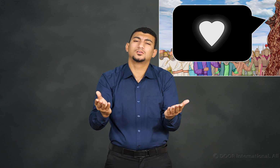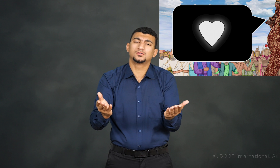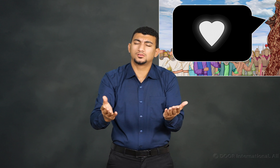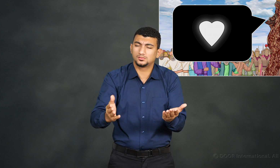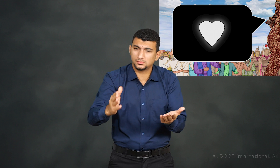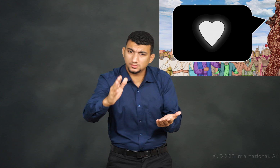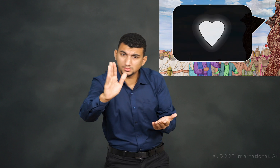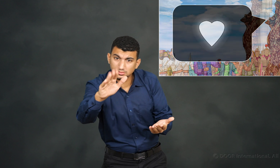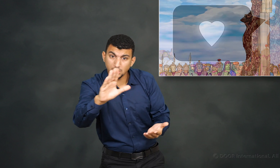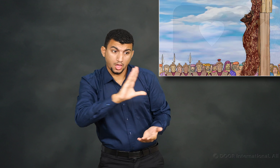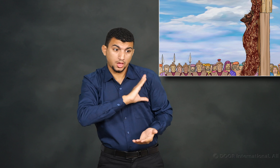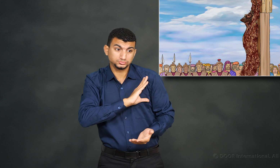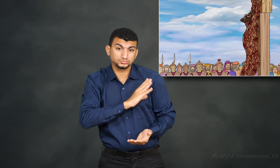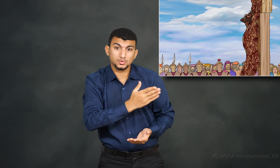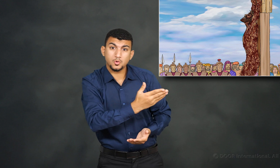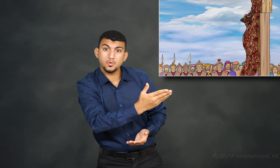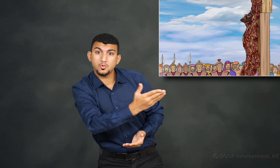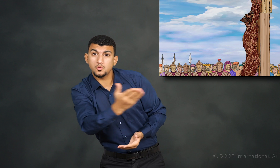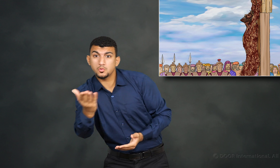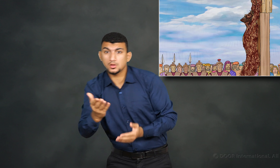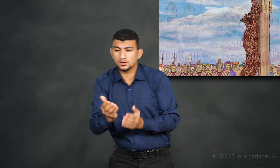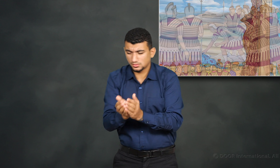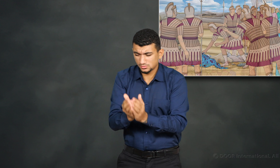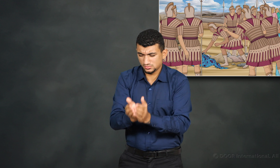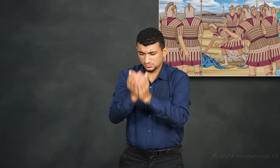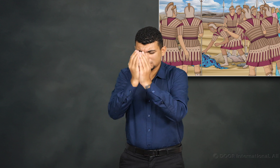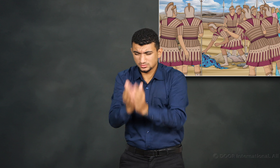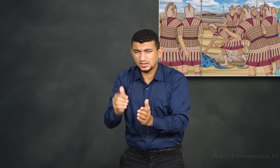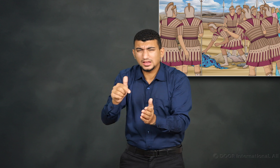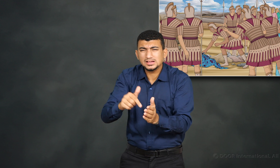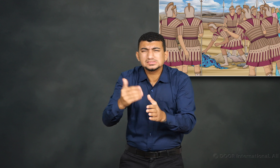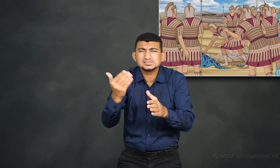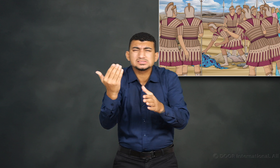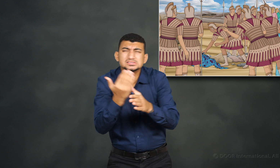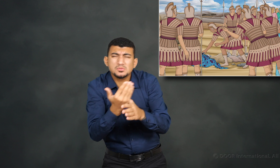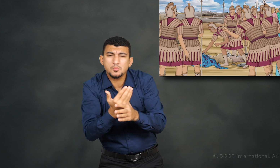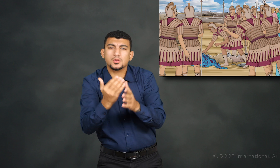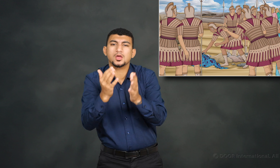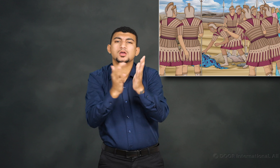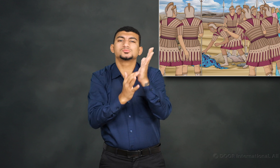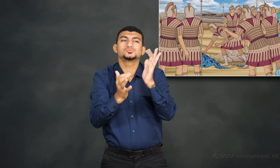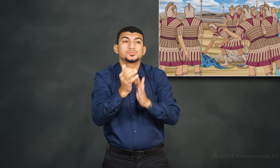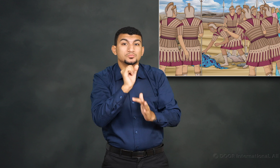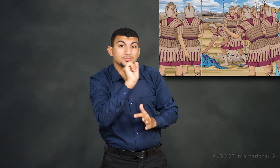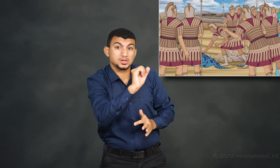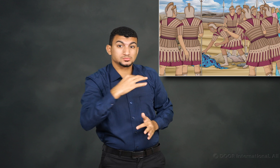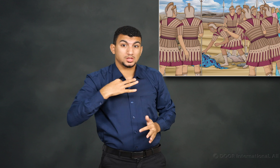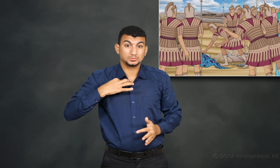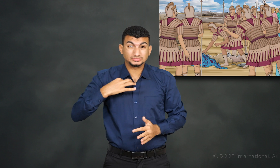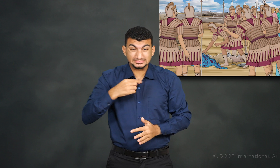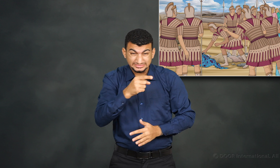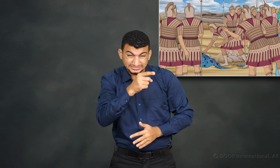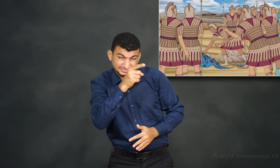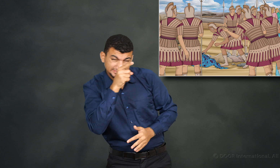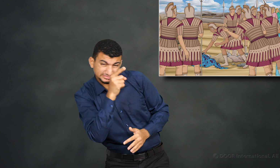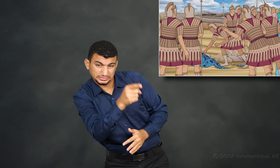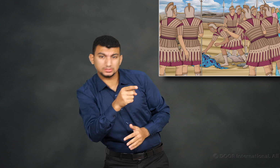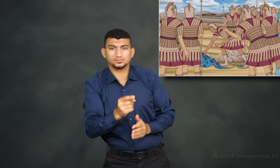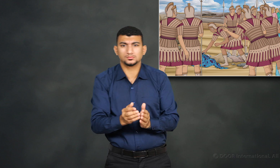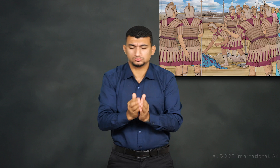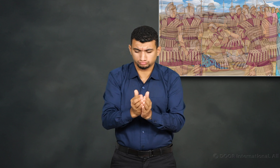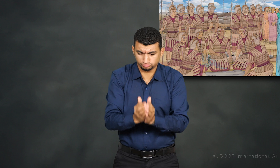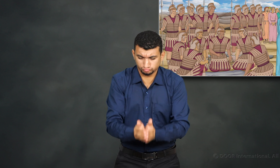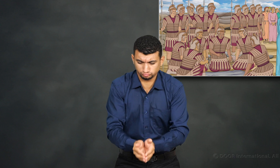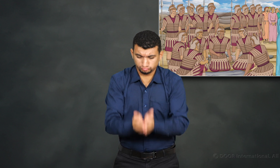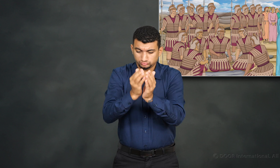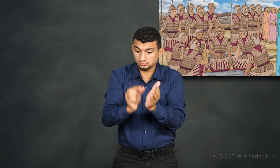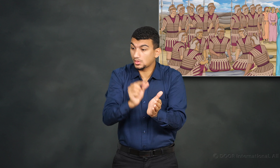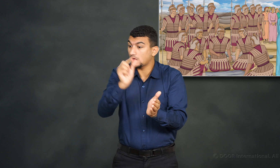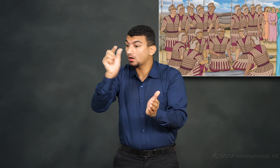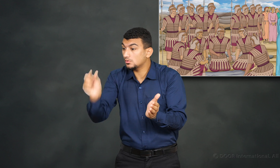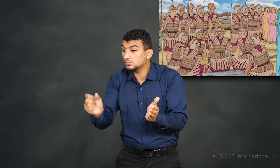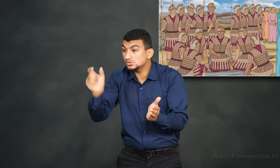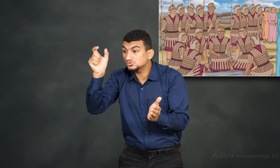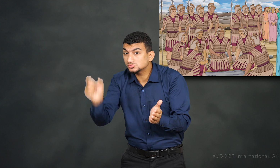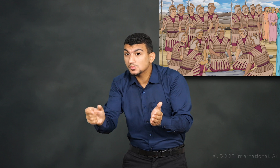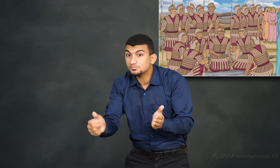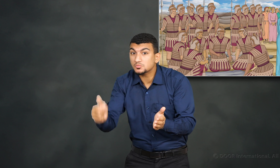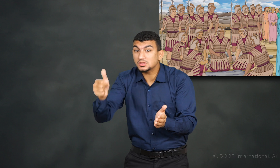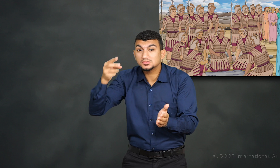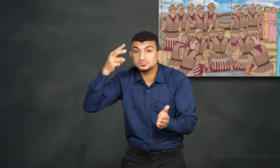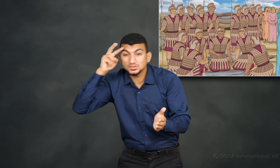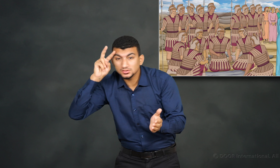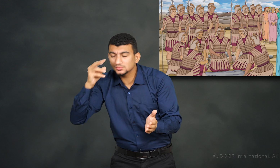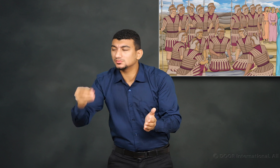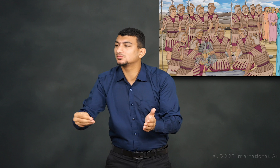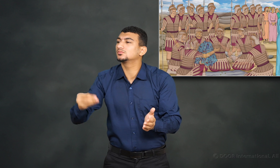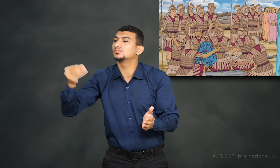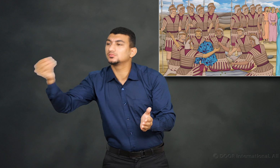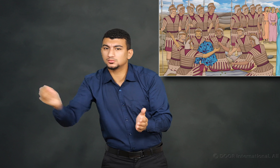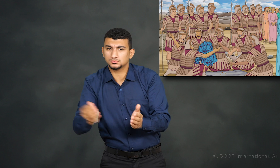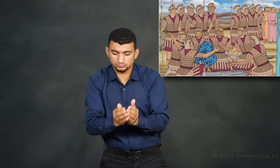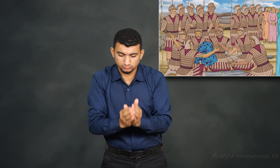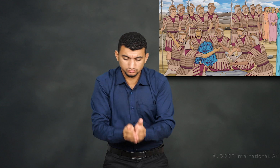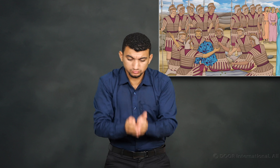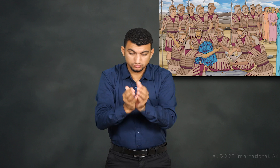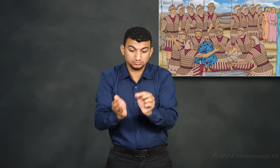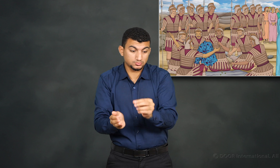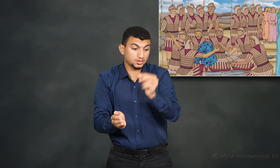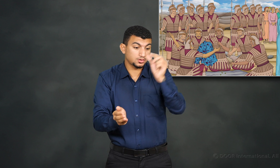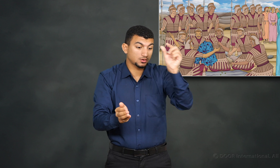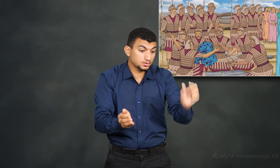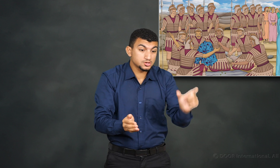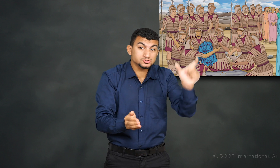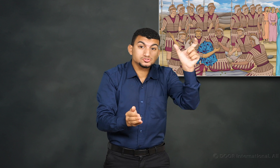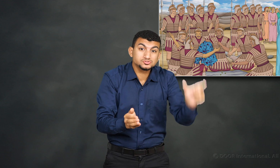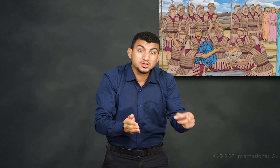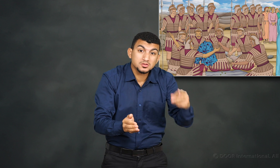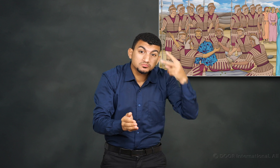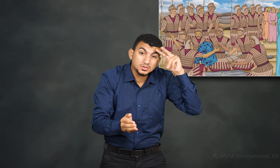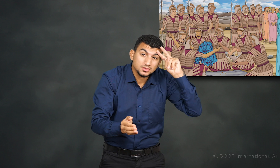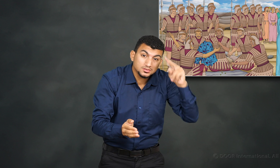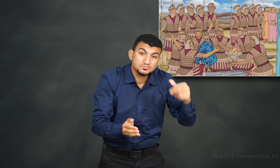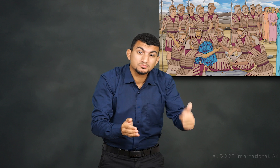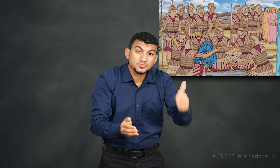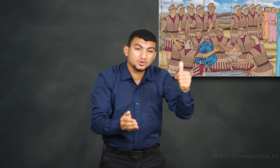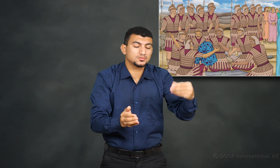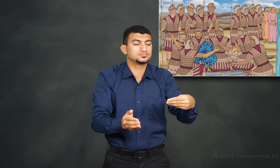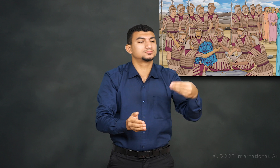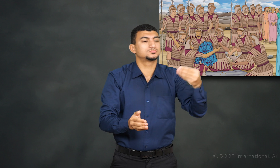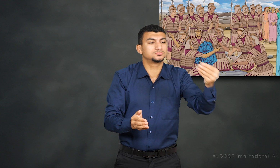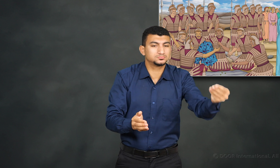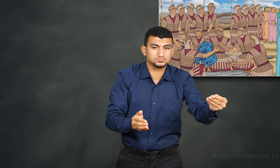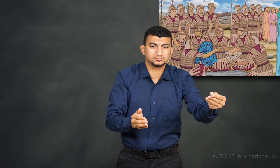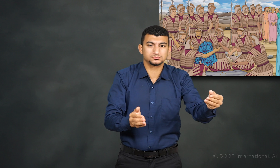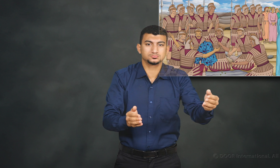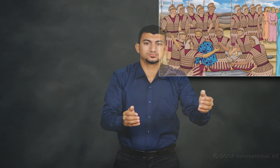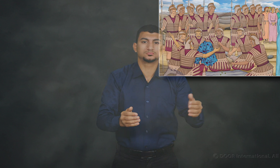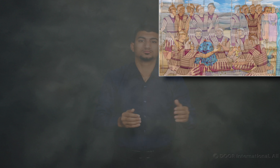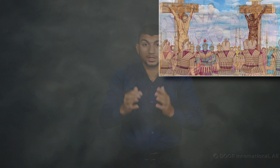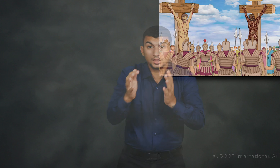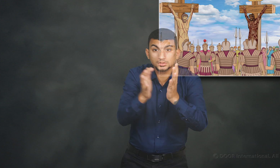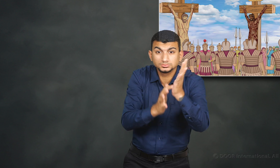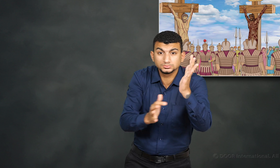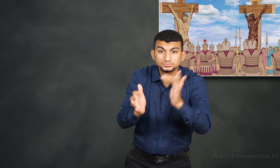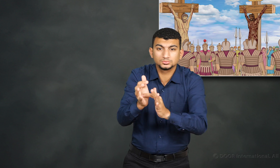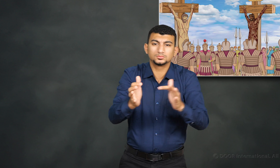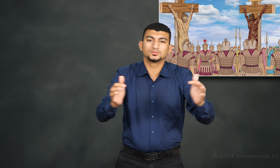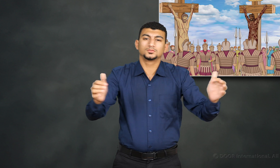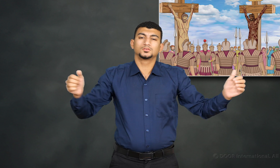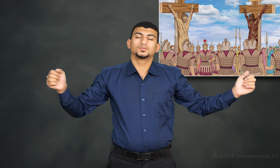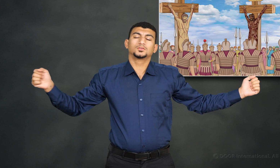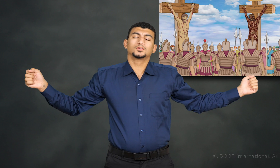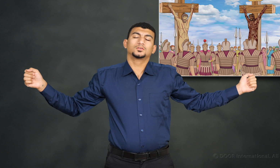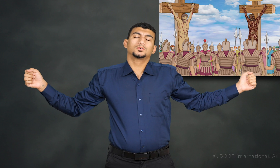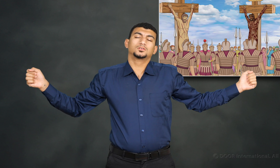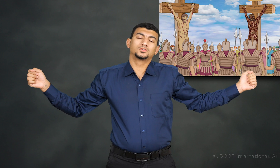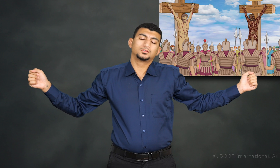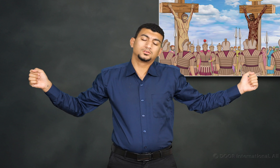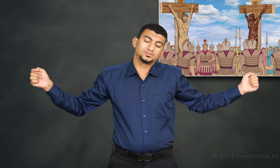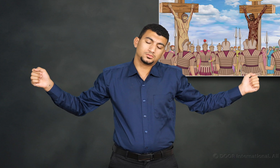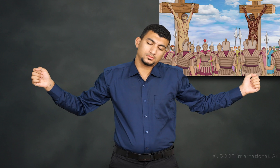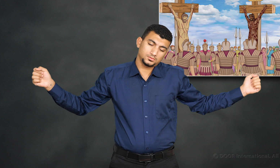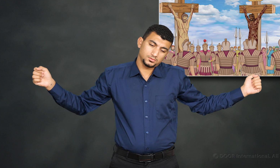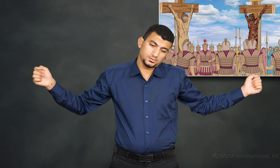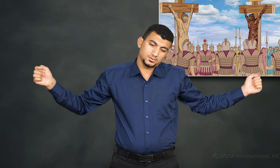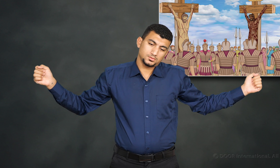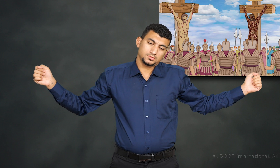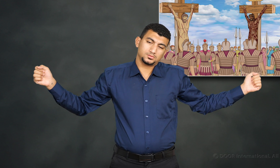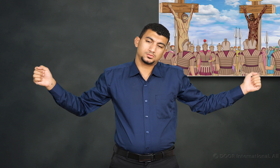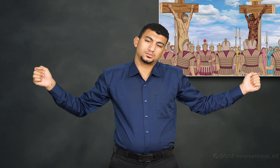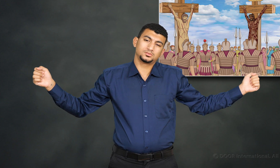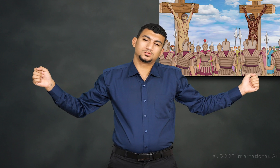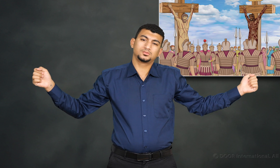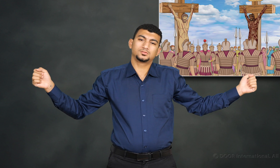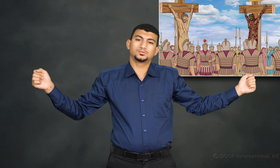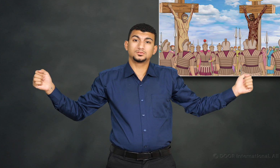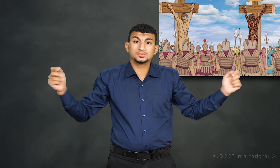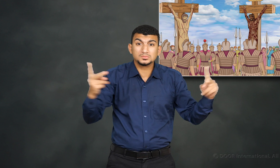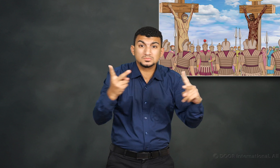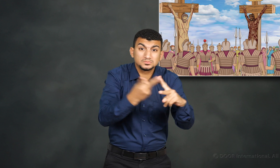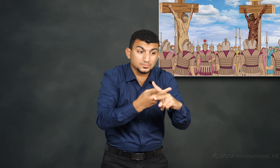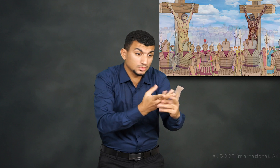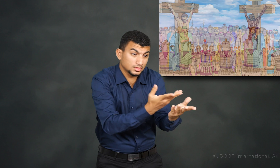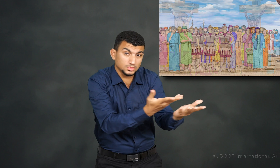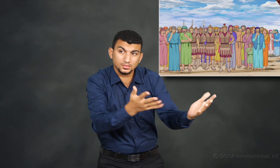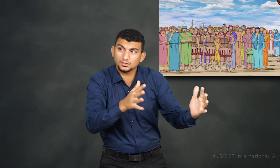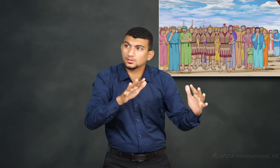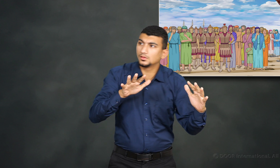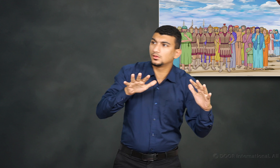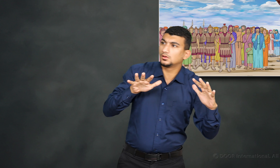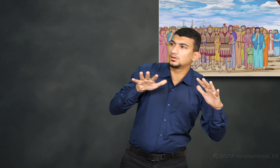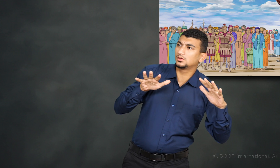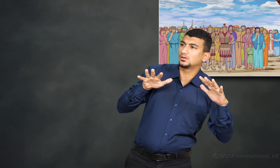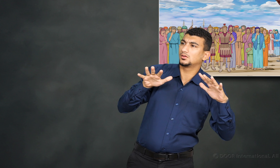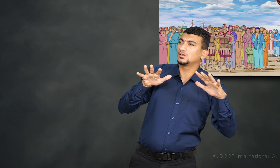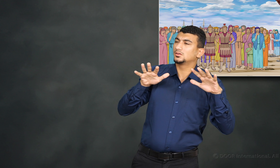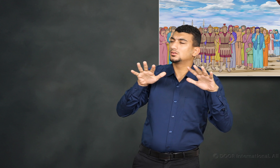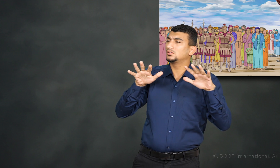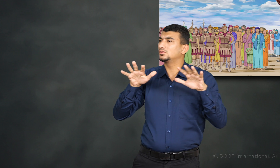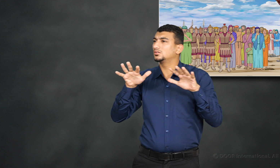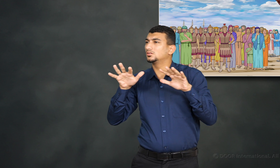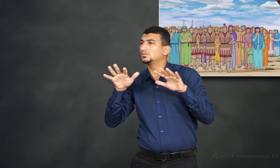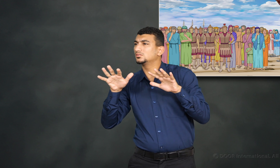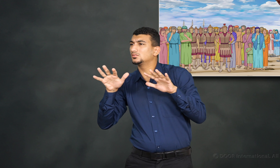And they divided up His garments by casting lots.